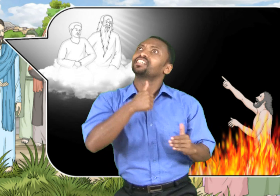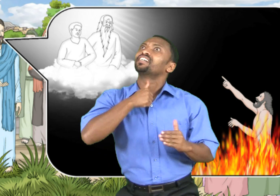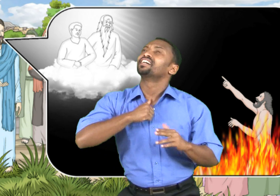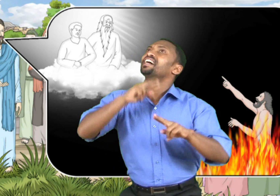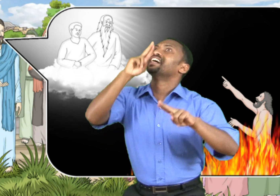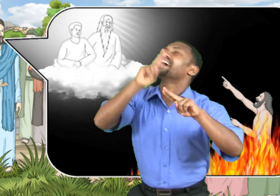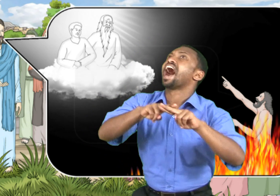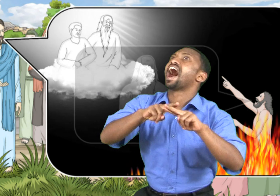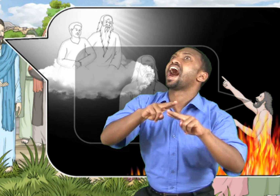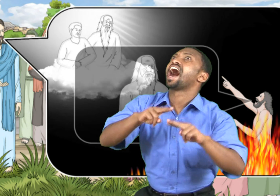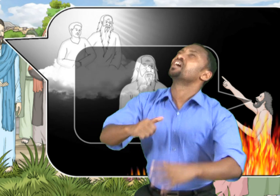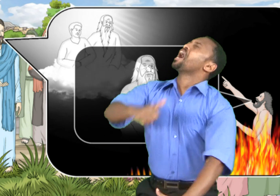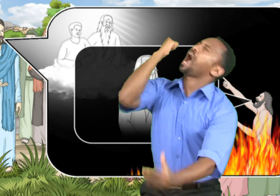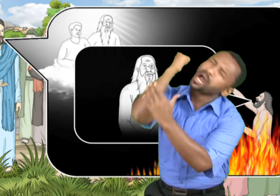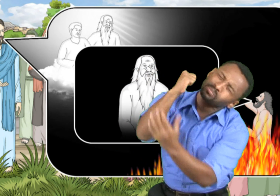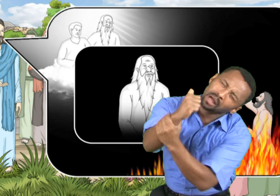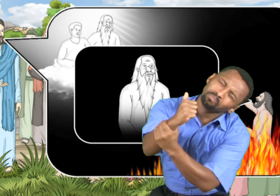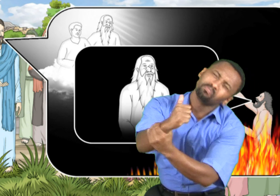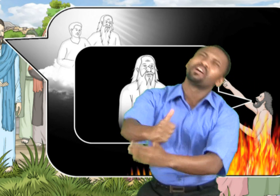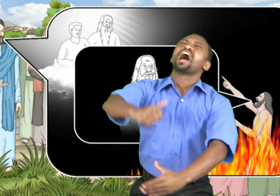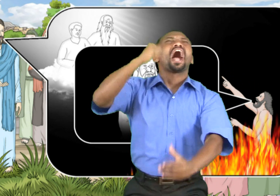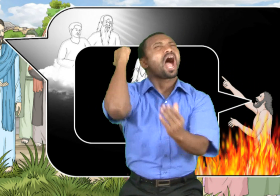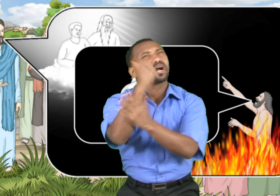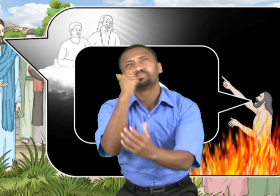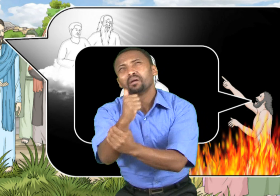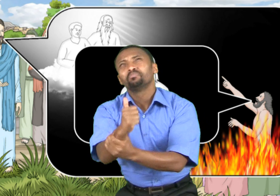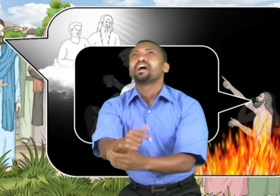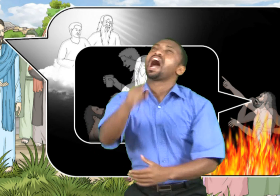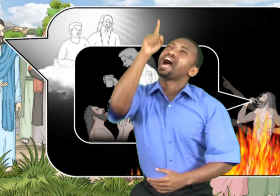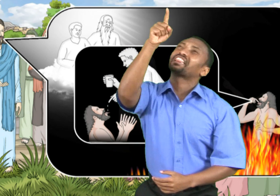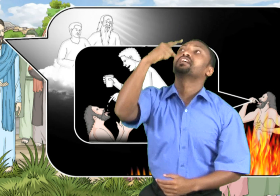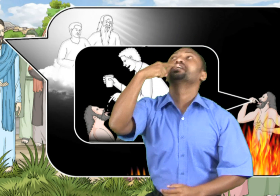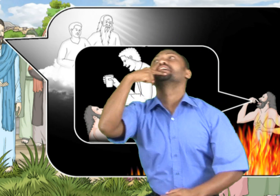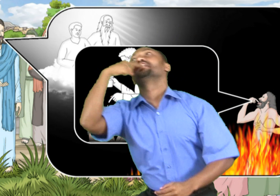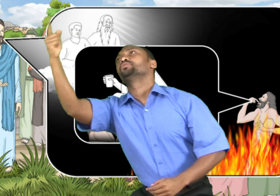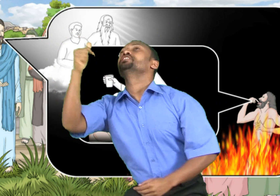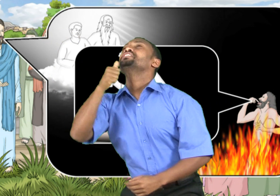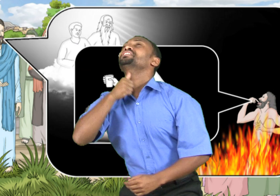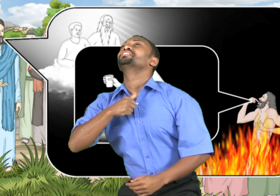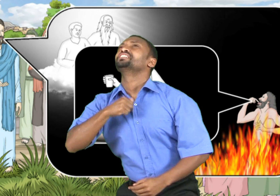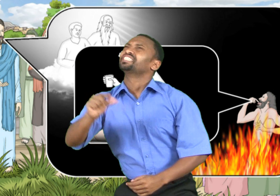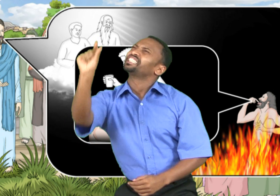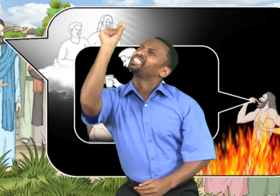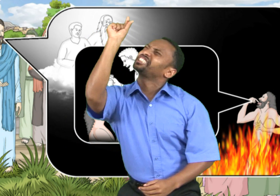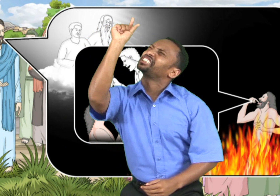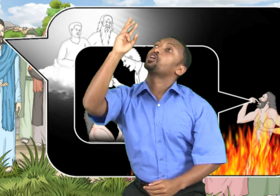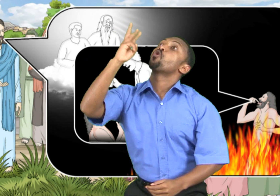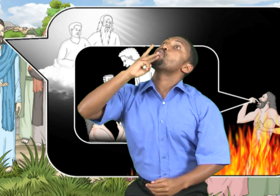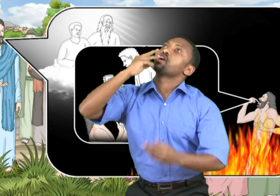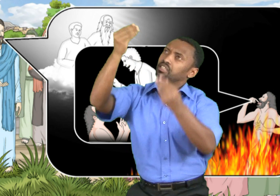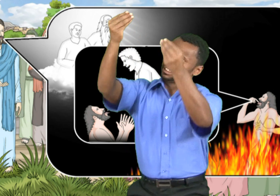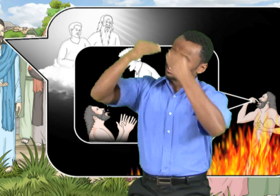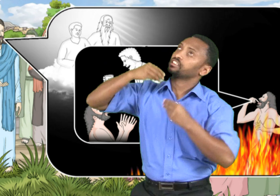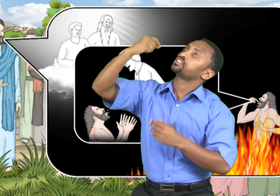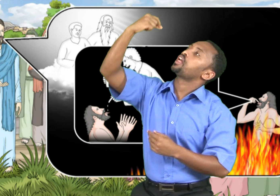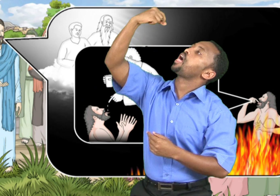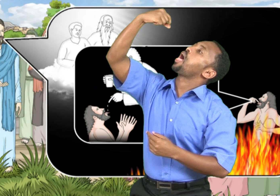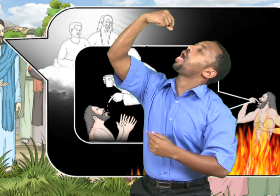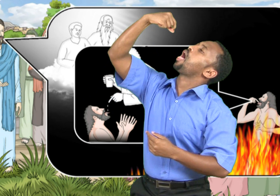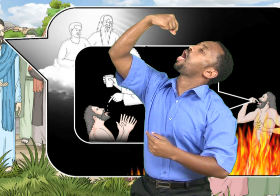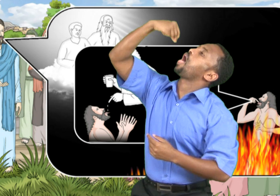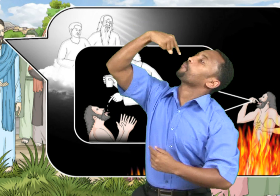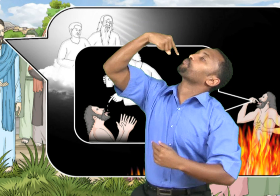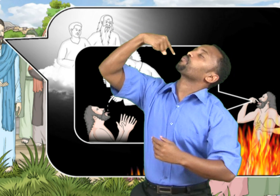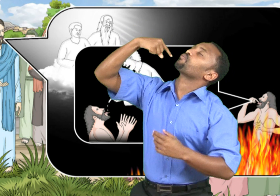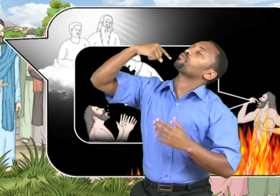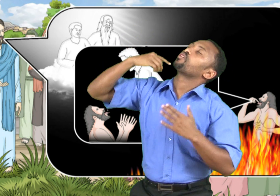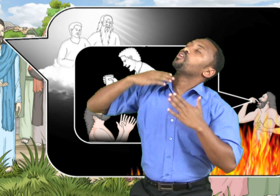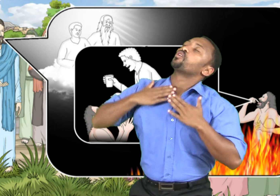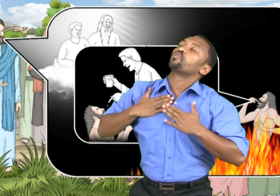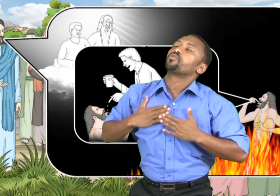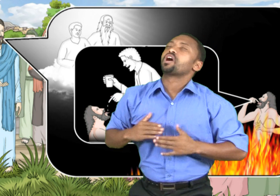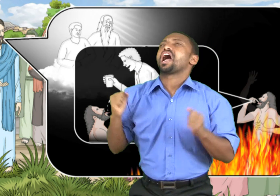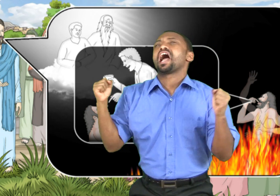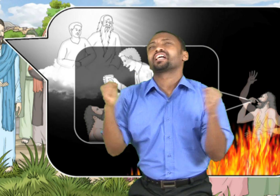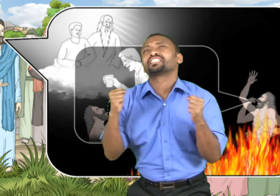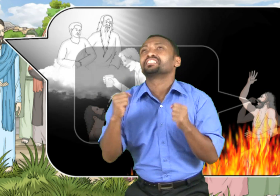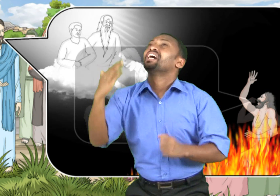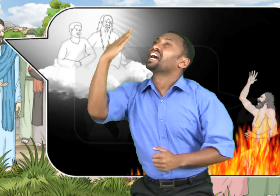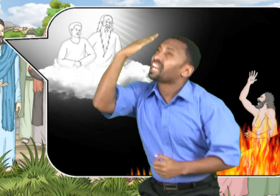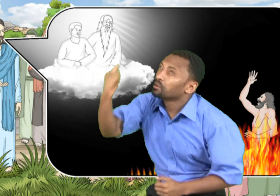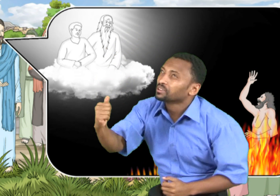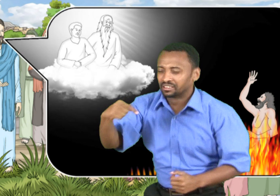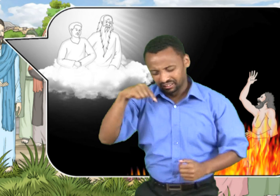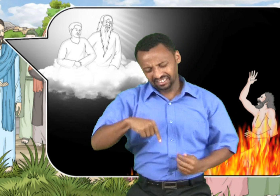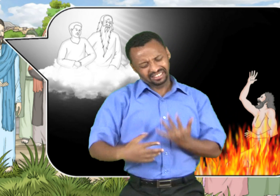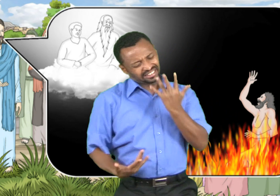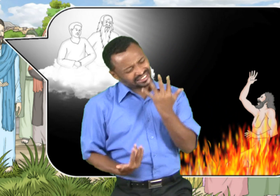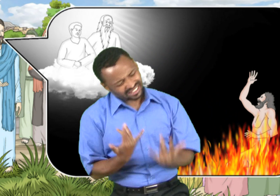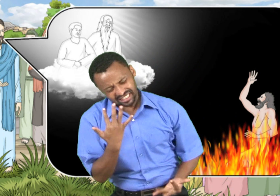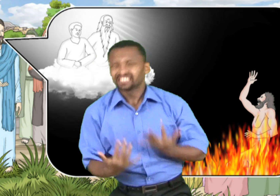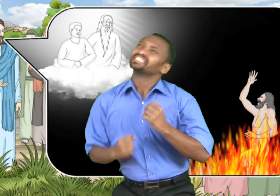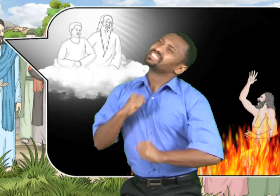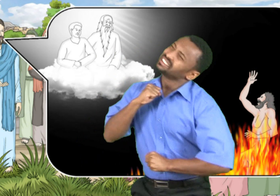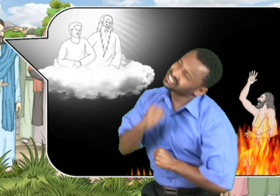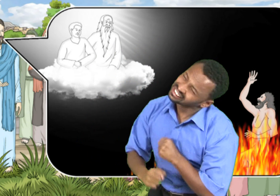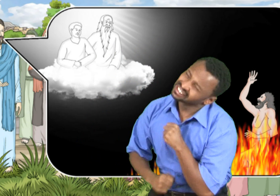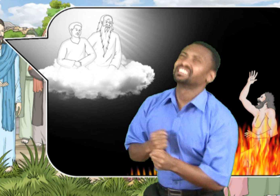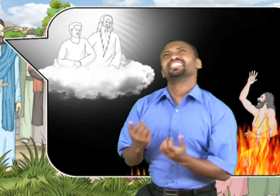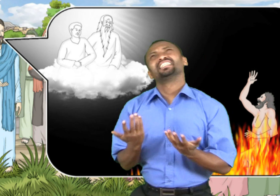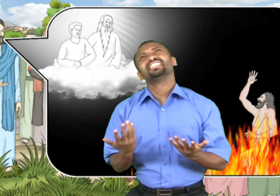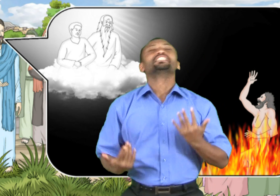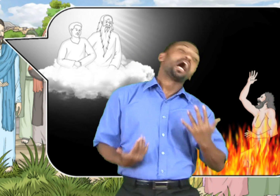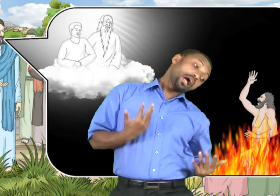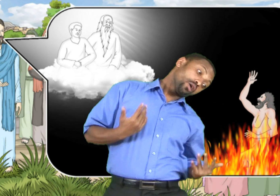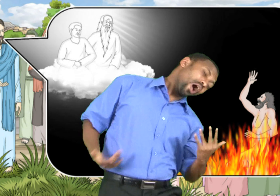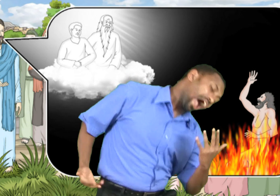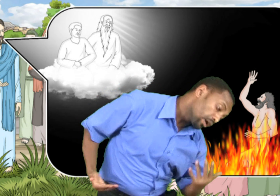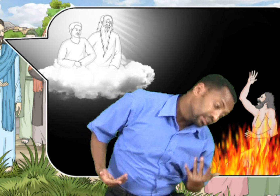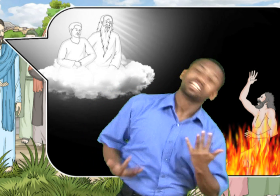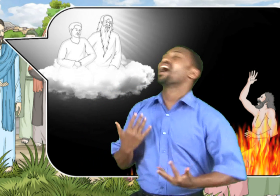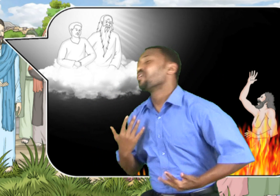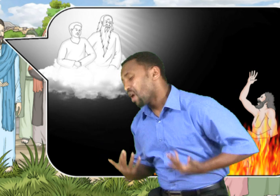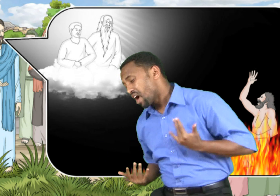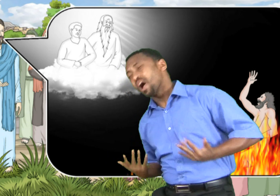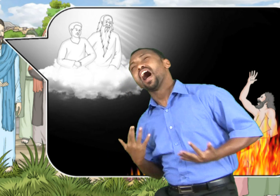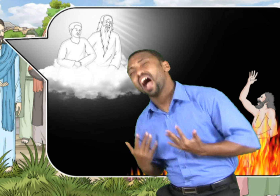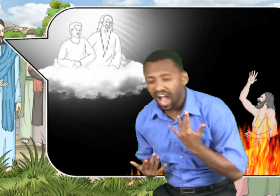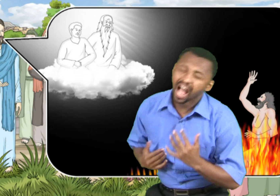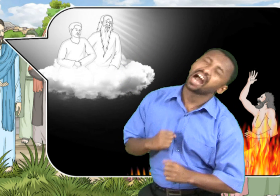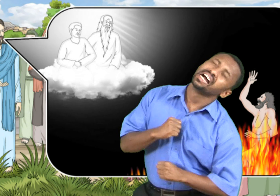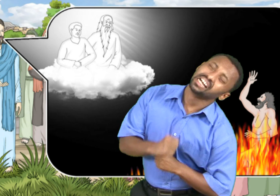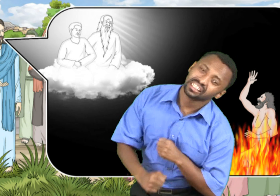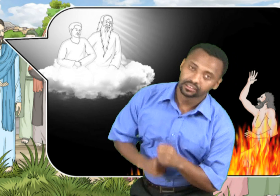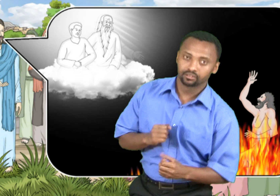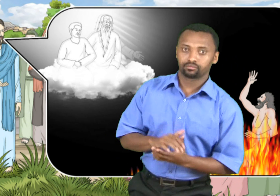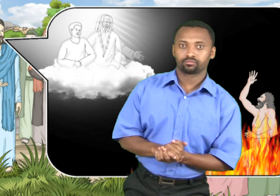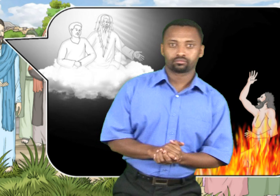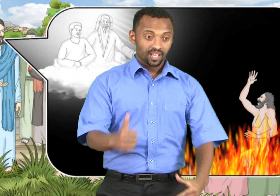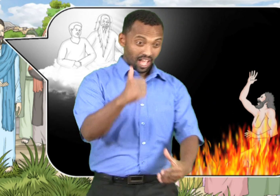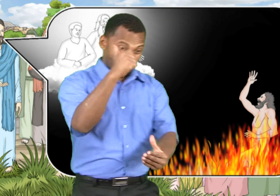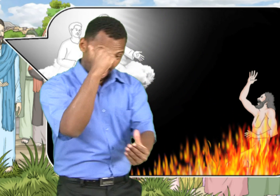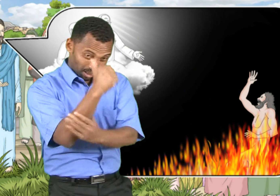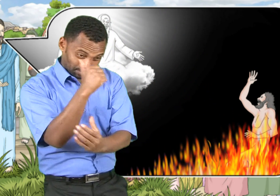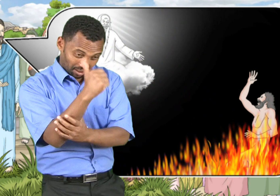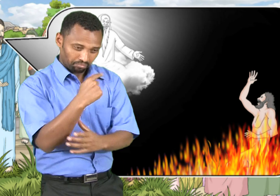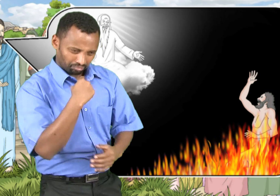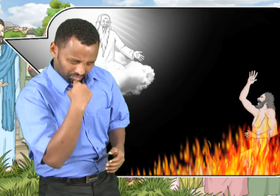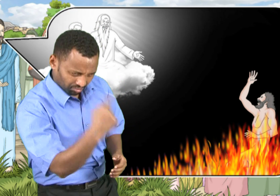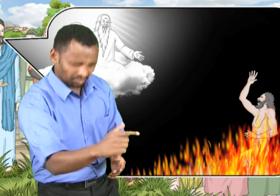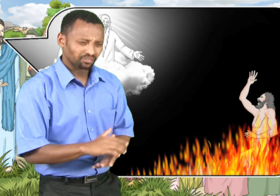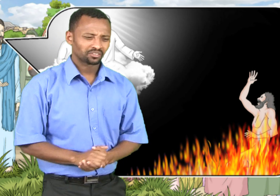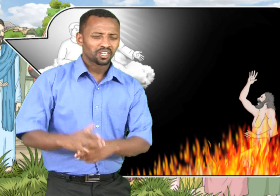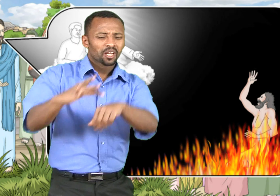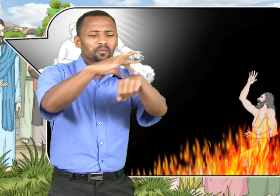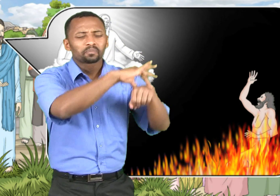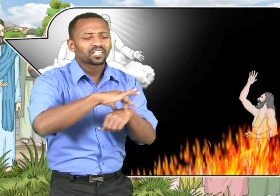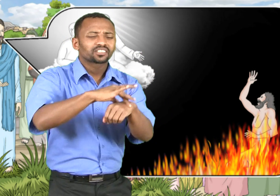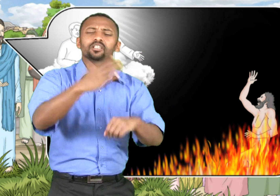So he cried out, ‘Father Abraham, have mercy on me and send Lazarus to dip the tip of his finger in water and cool my tongue. For I am in agony in this fire.’